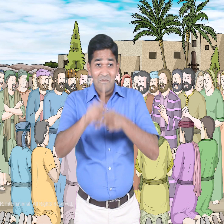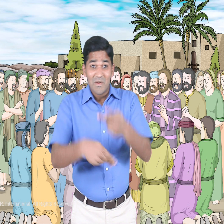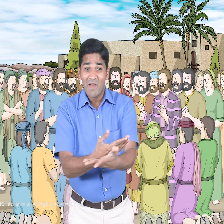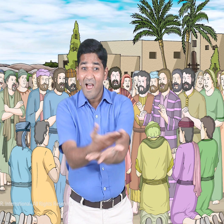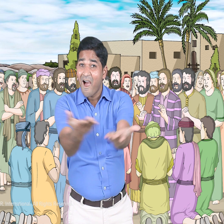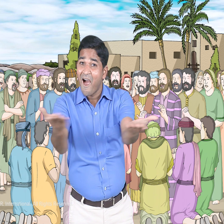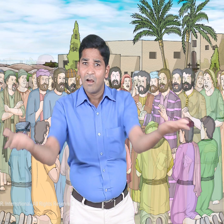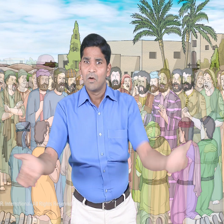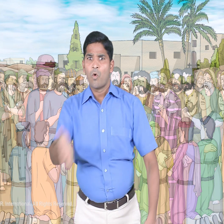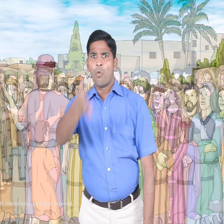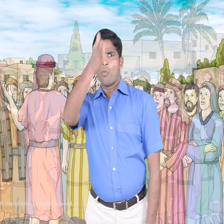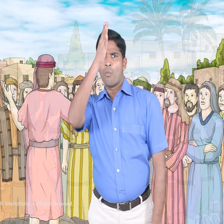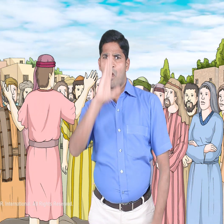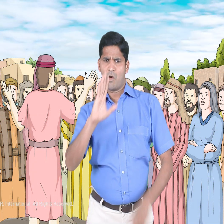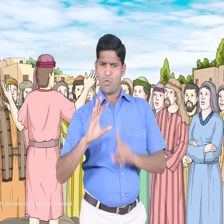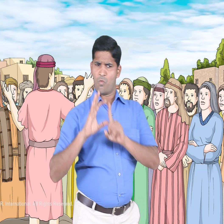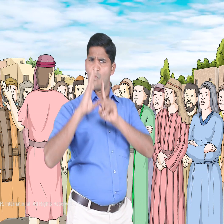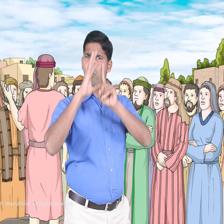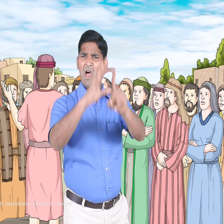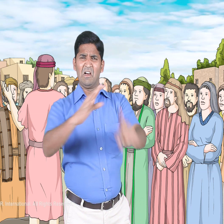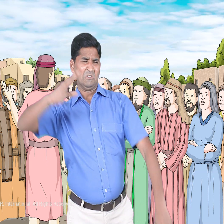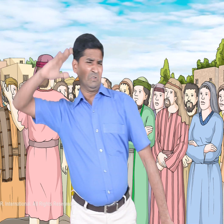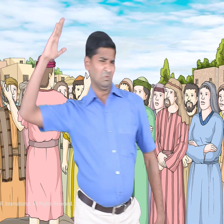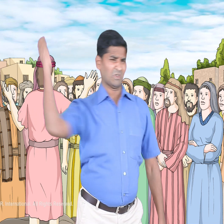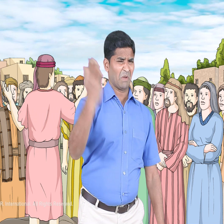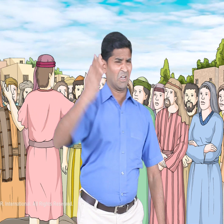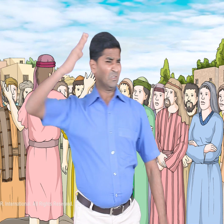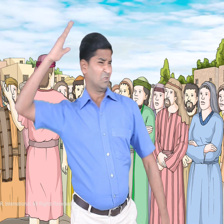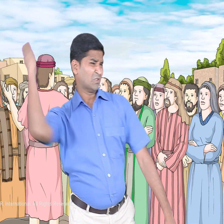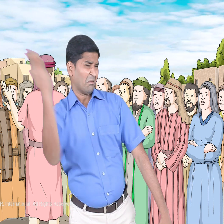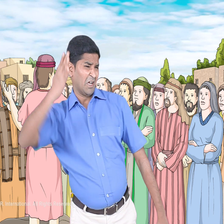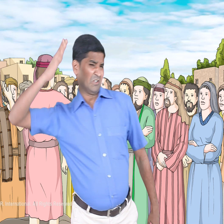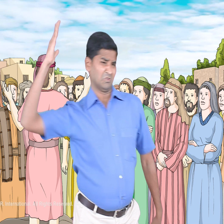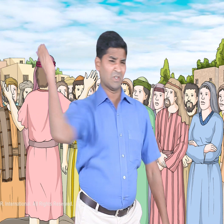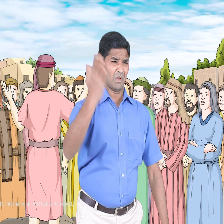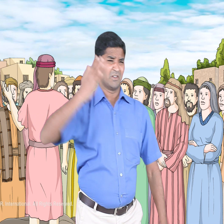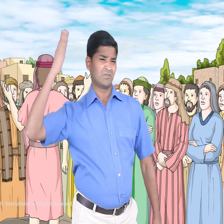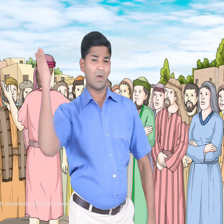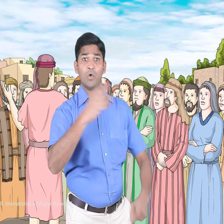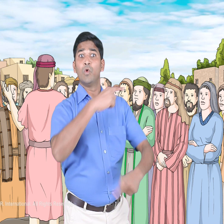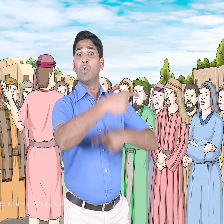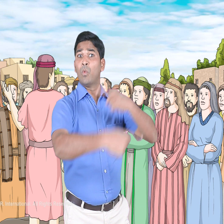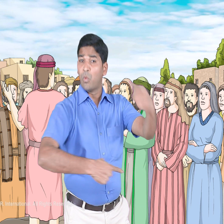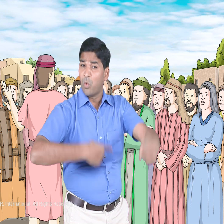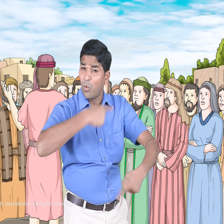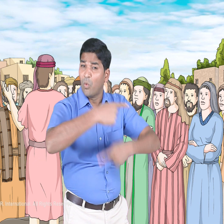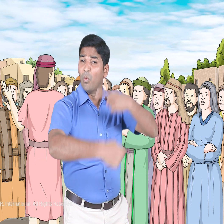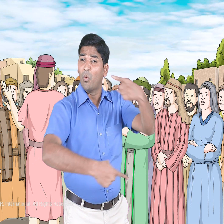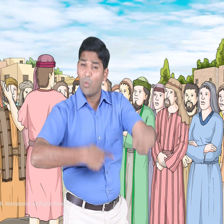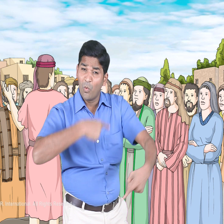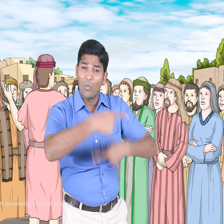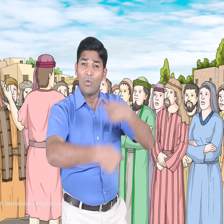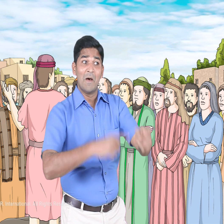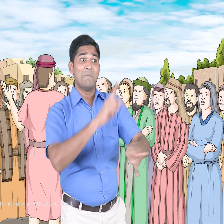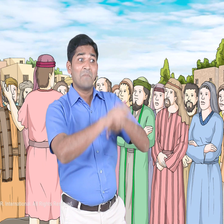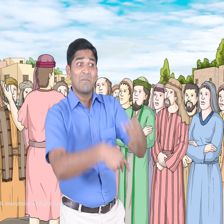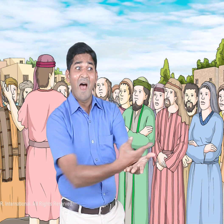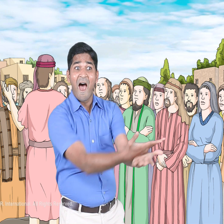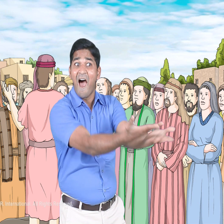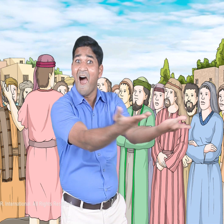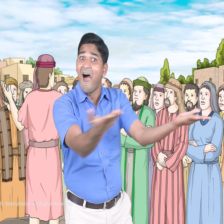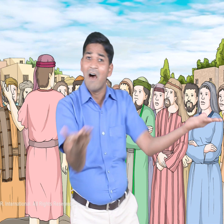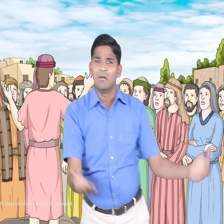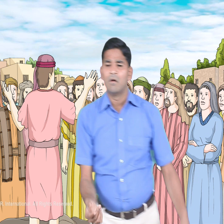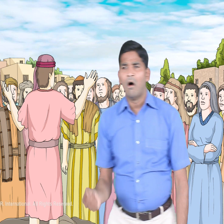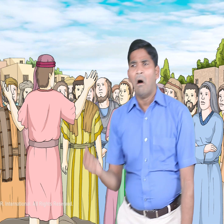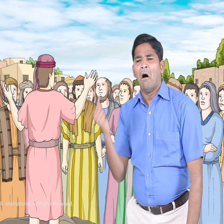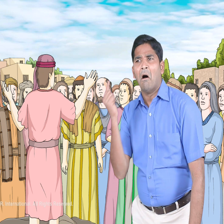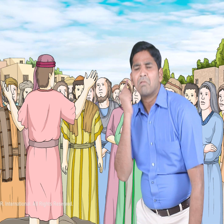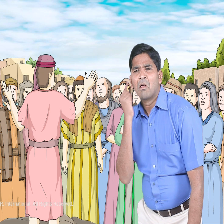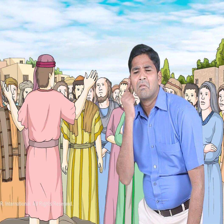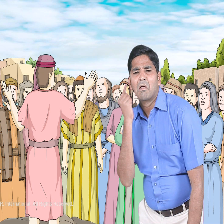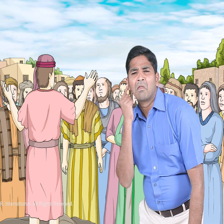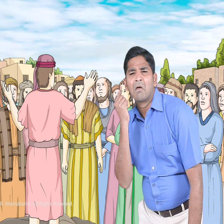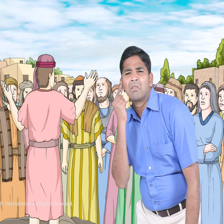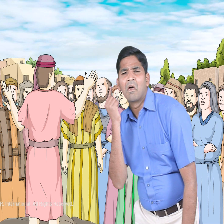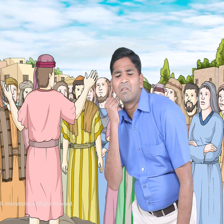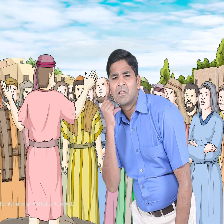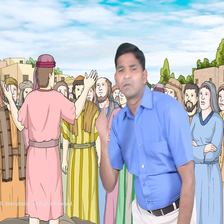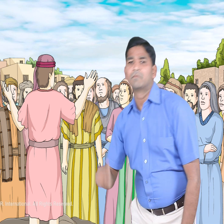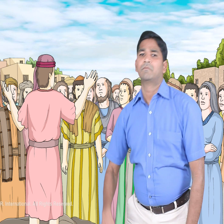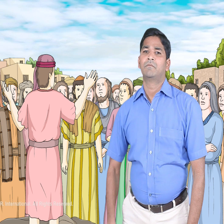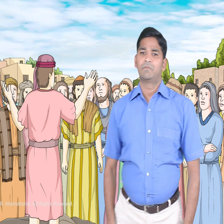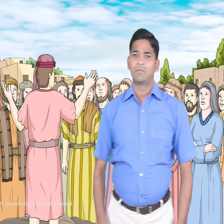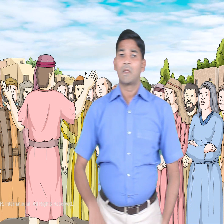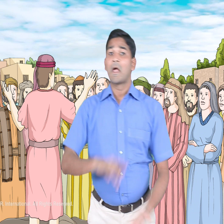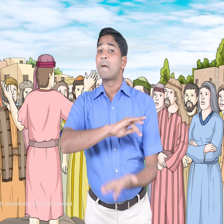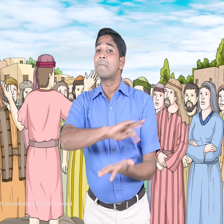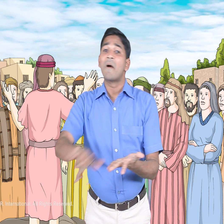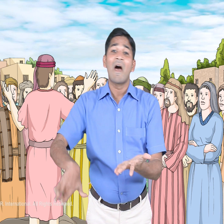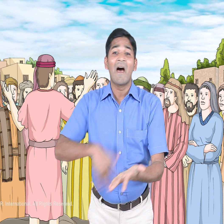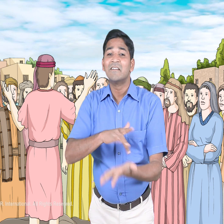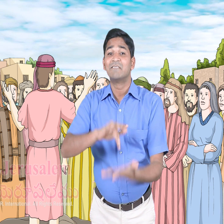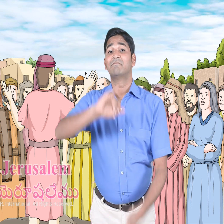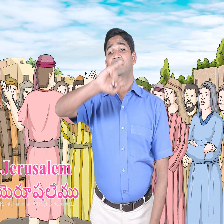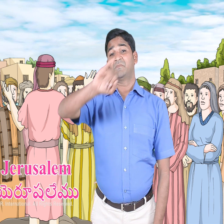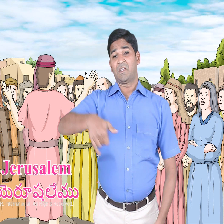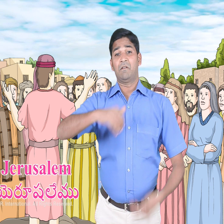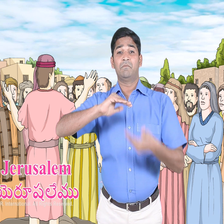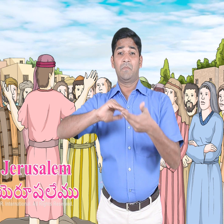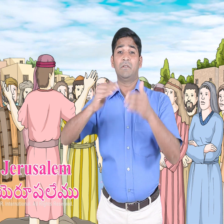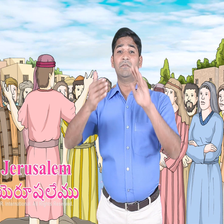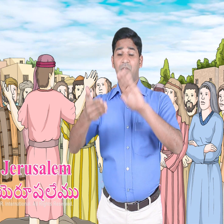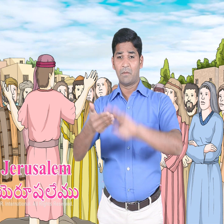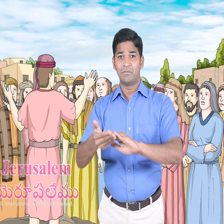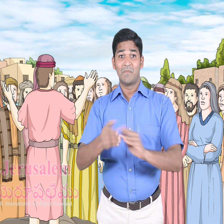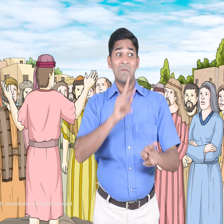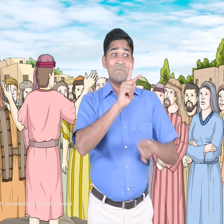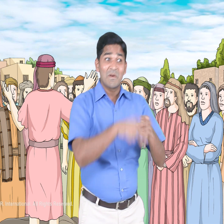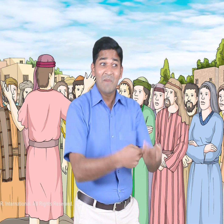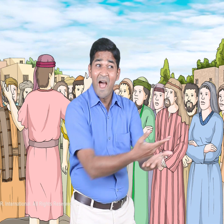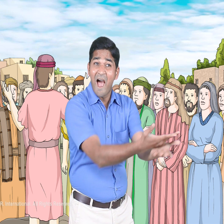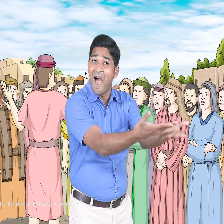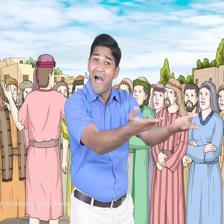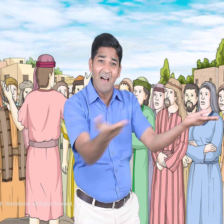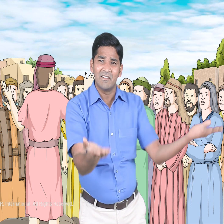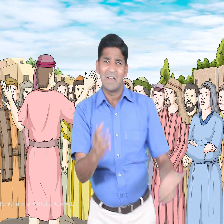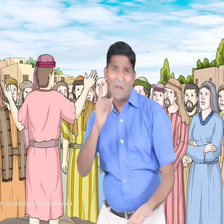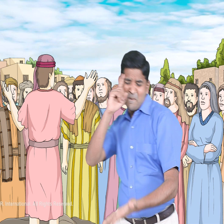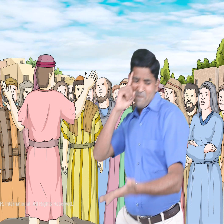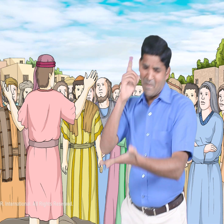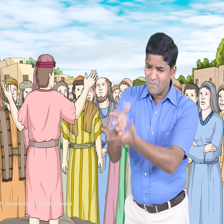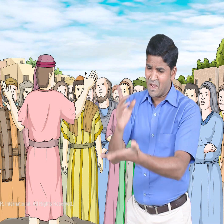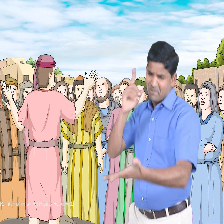So the word of God continued to spread.